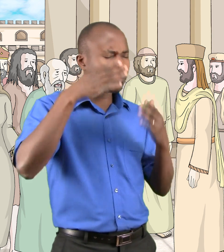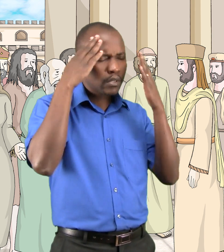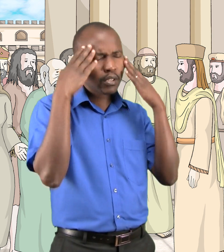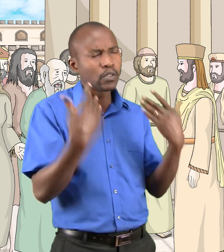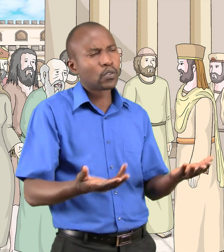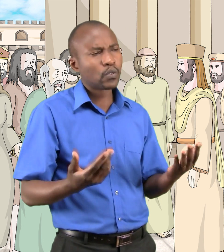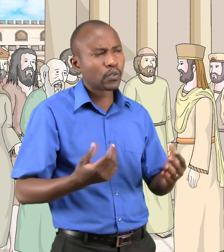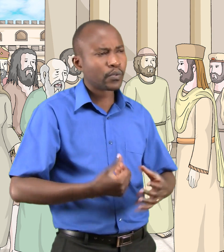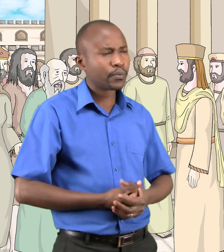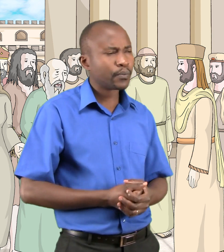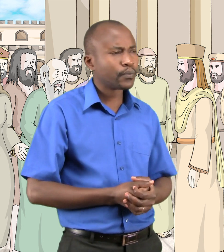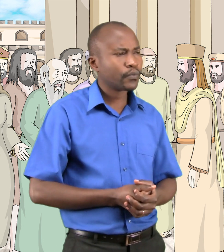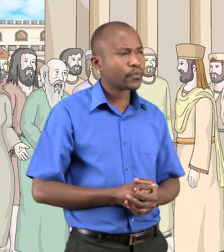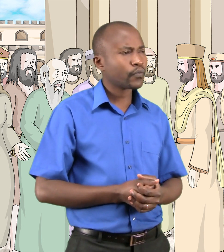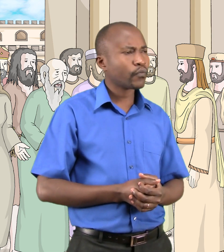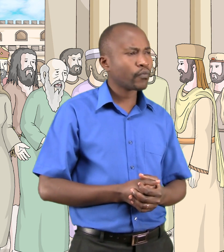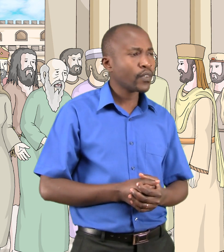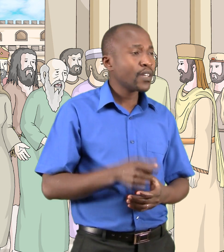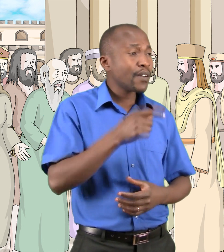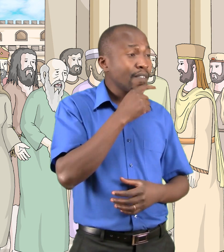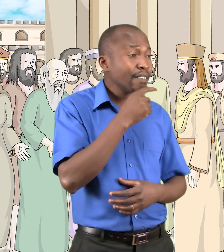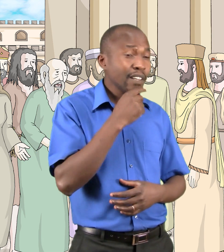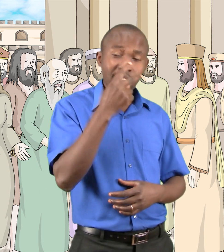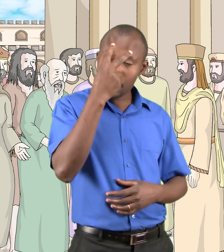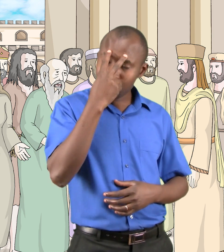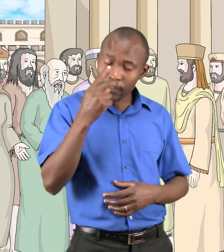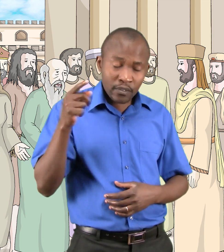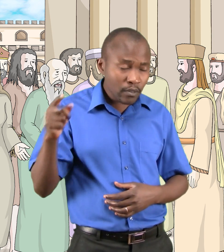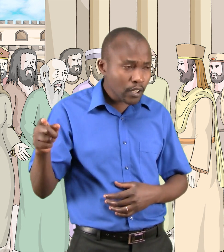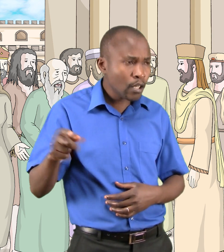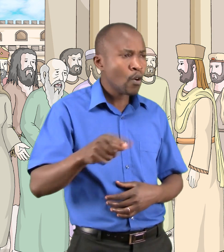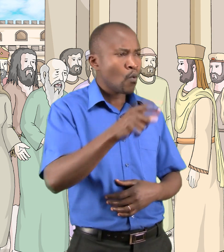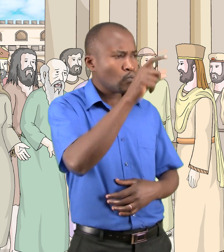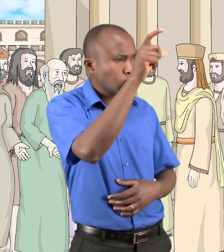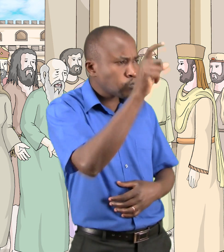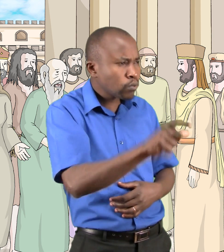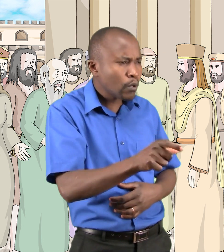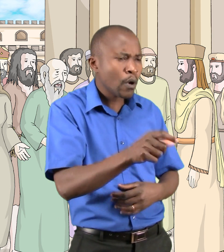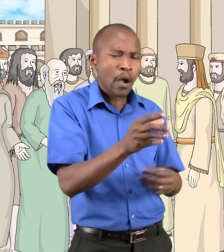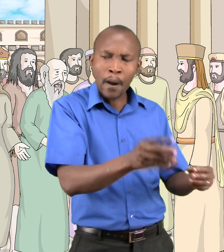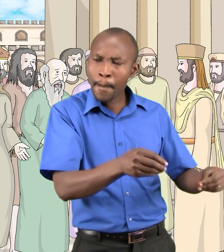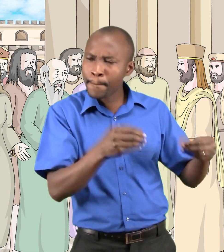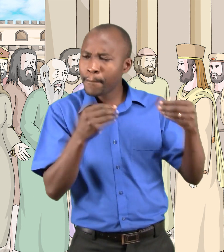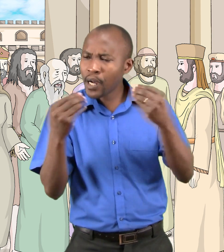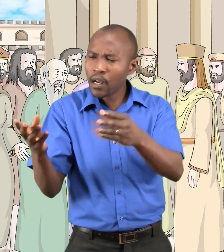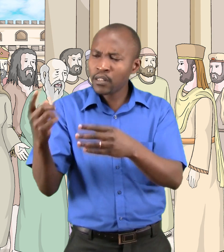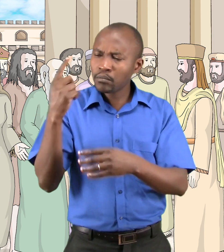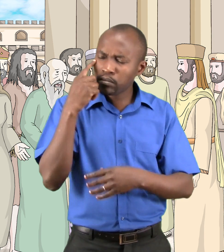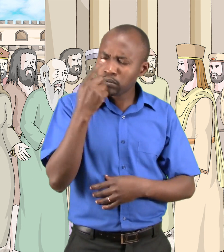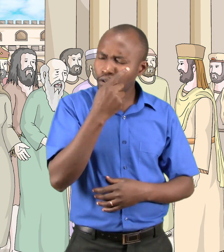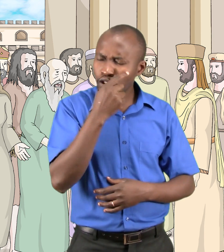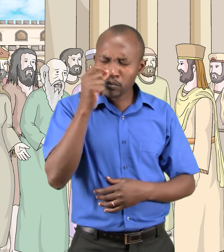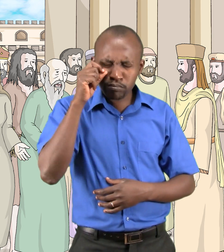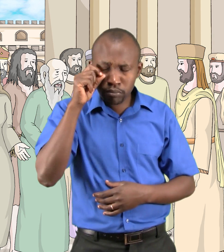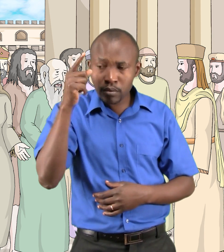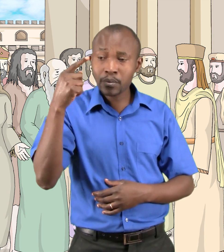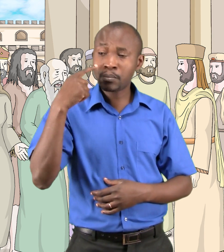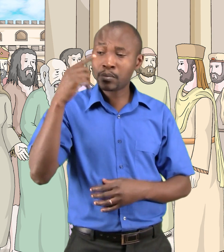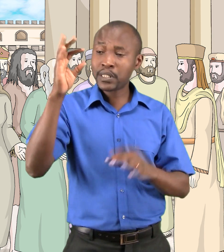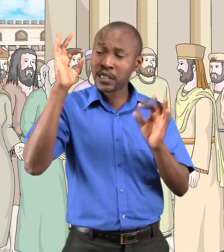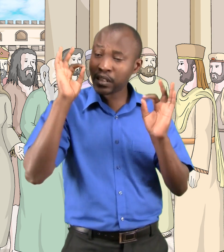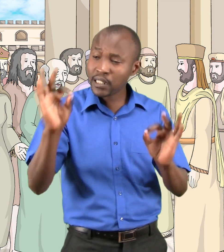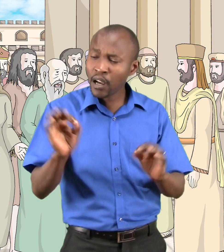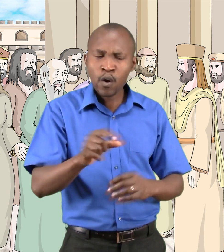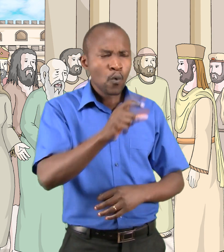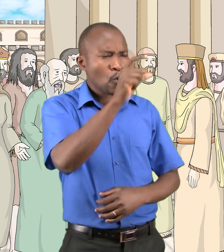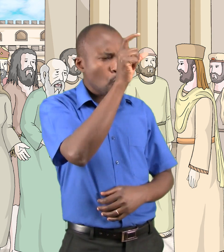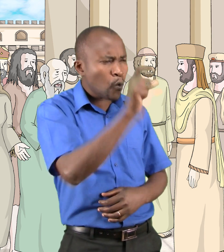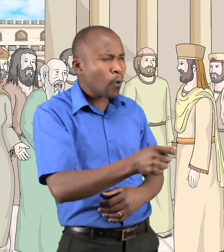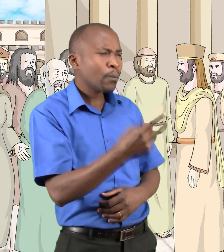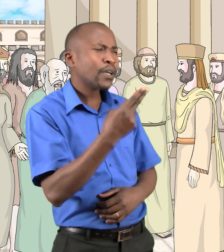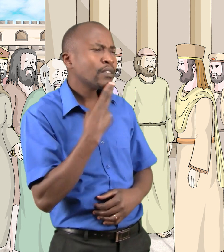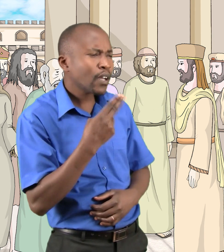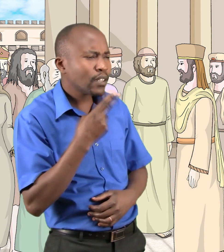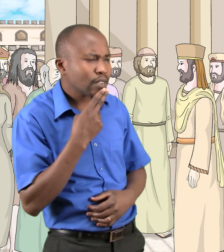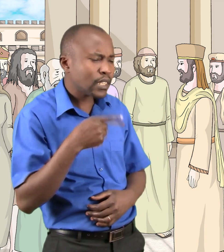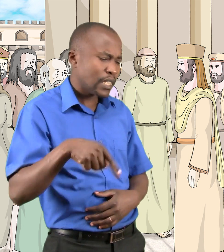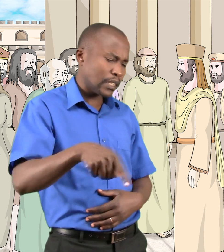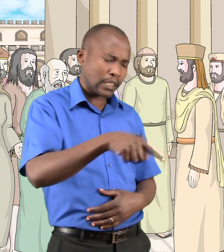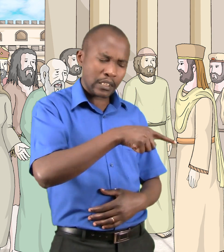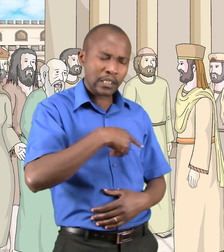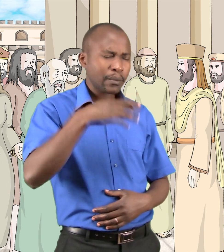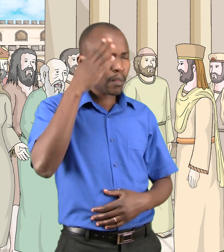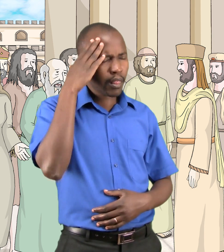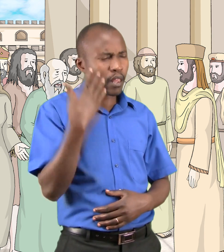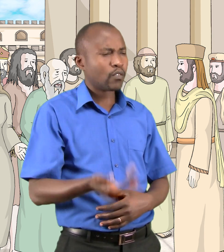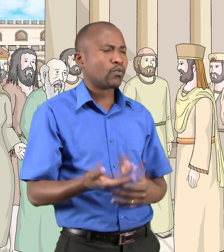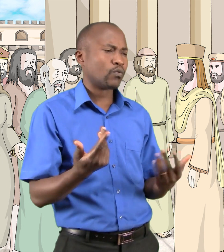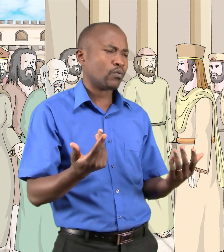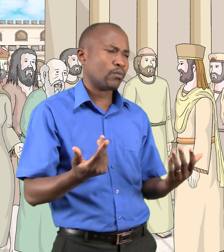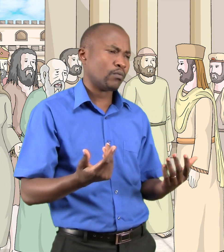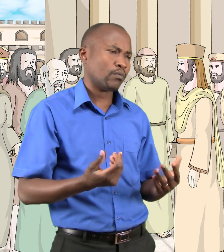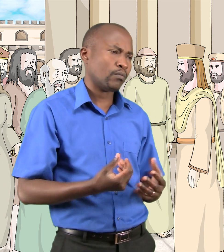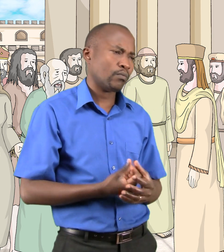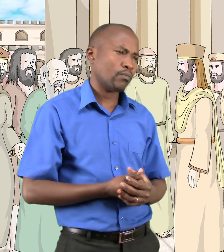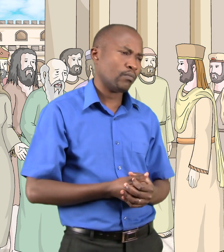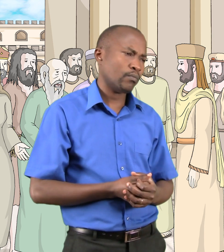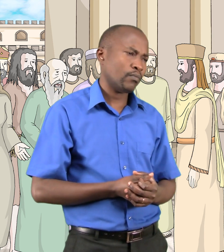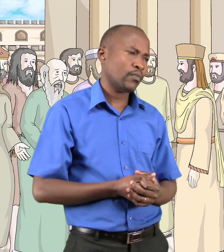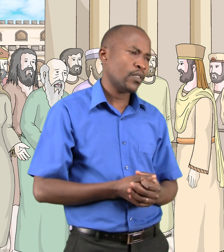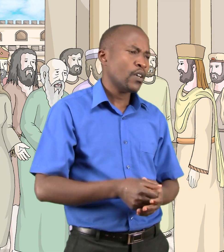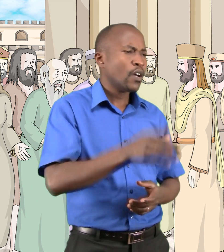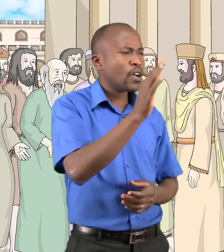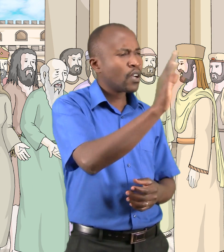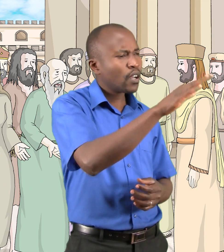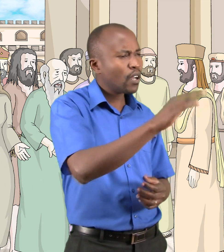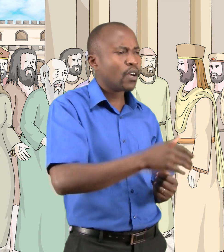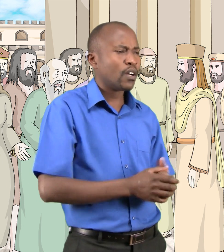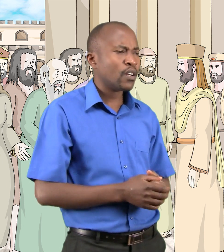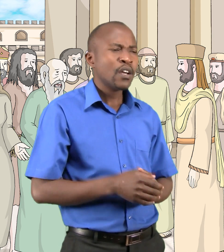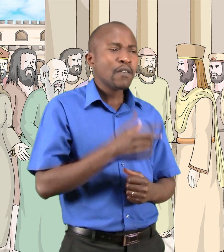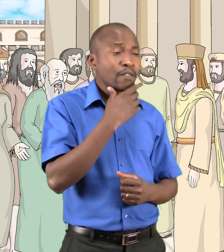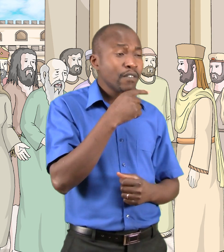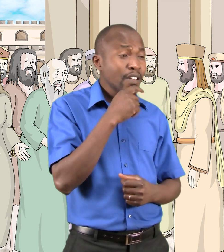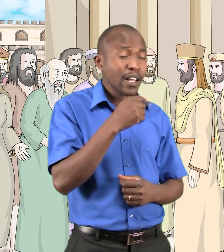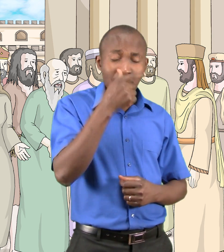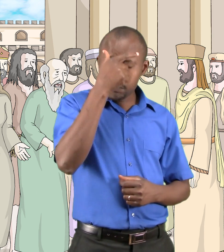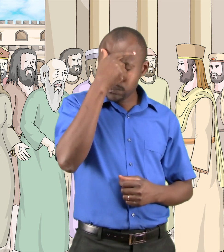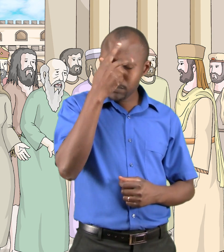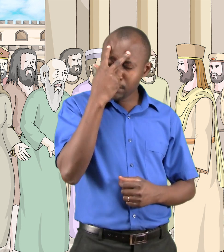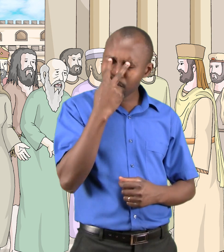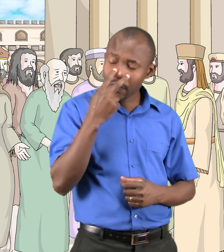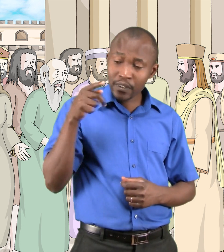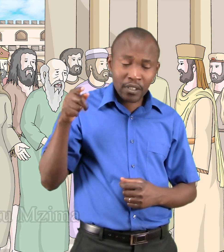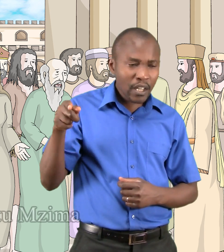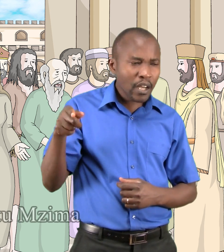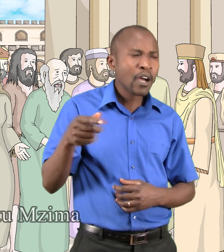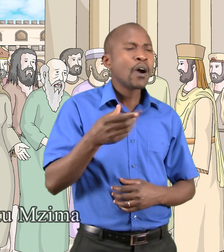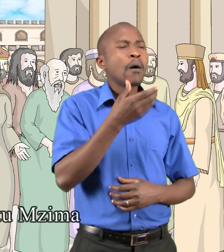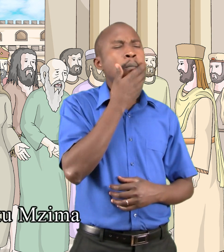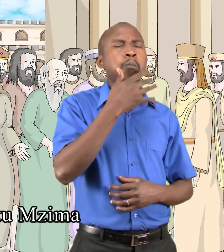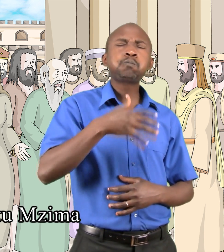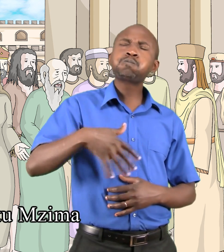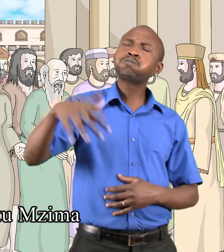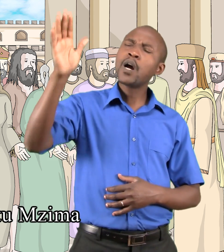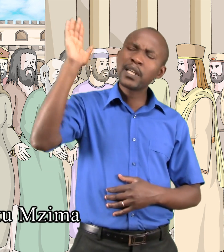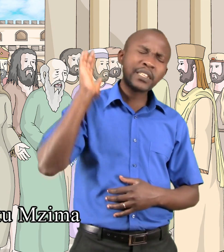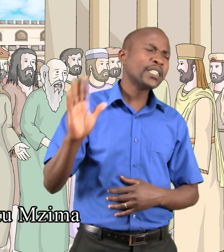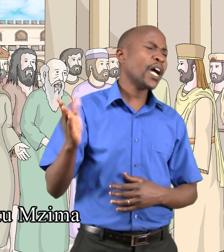But how he can now see or who opened his eyes, we do not know. Ask him.